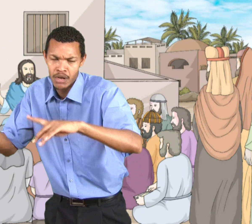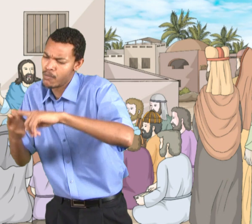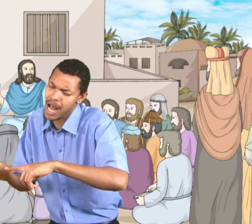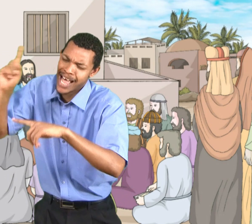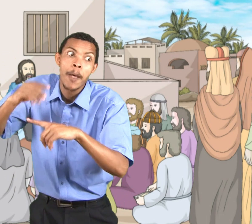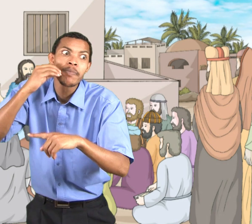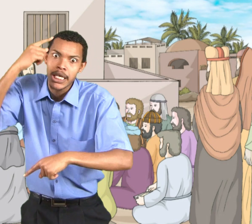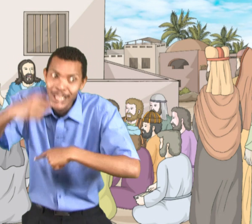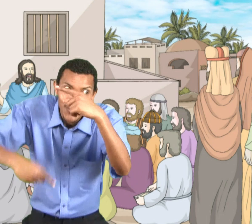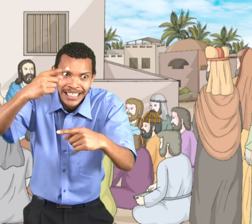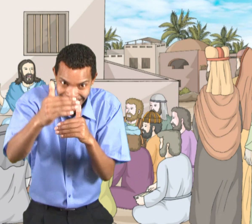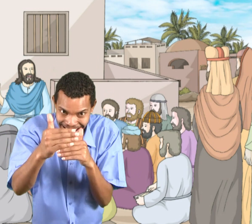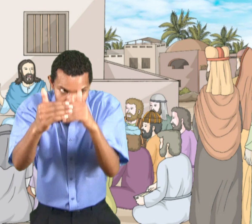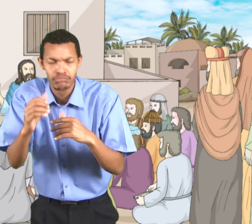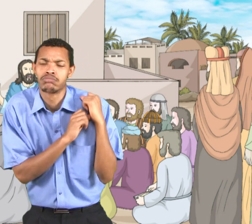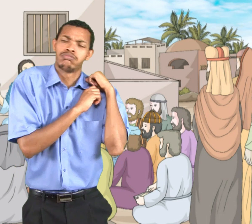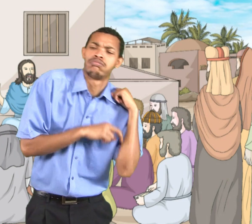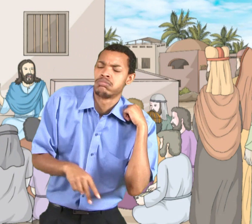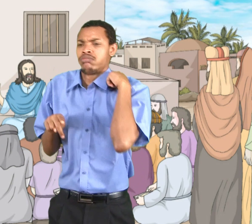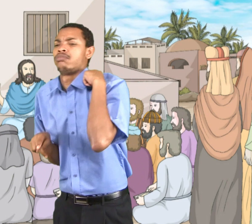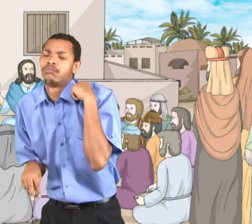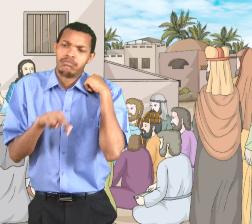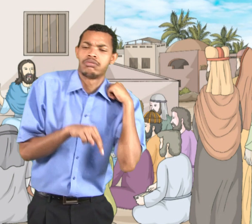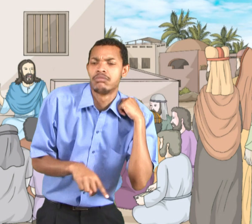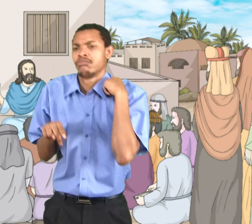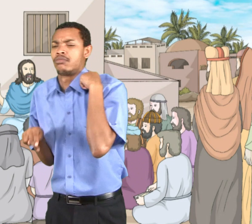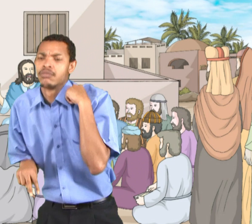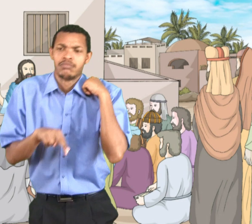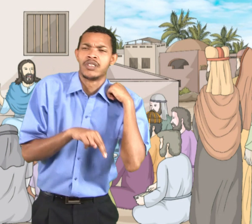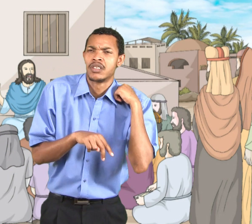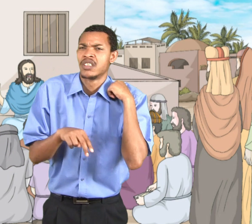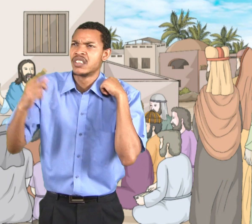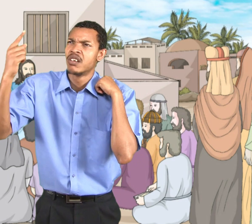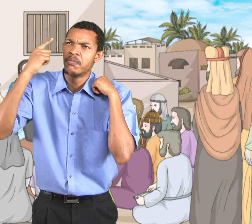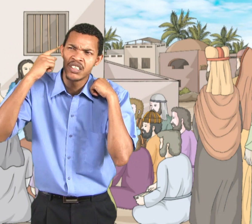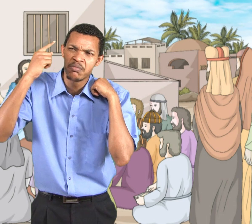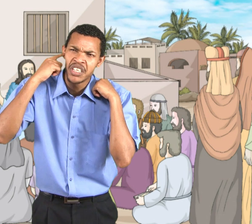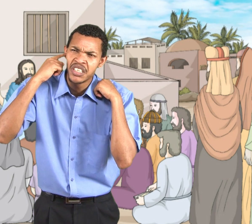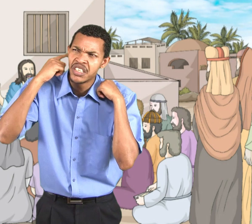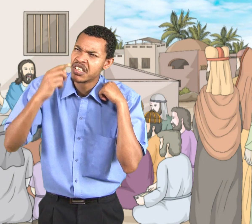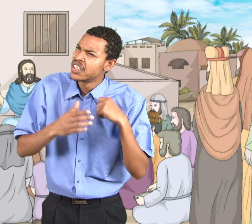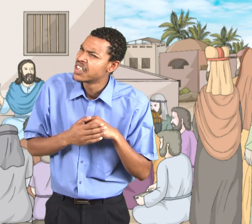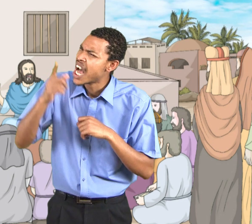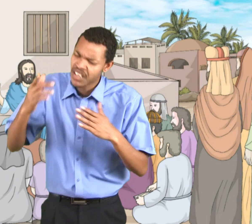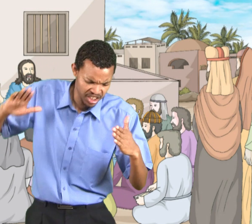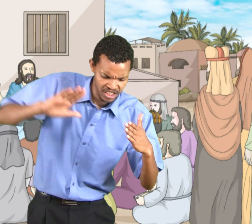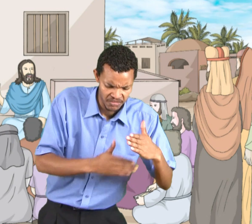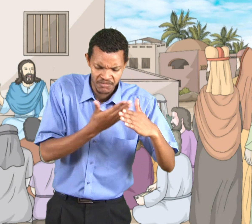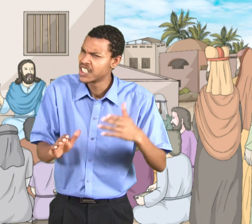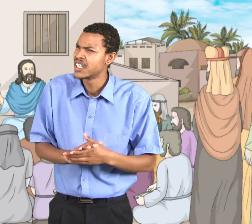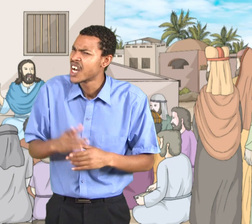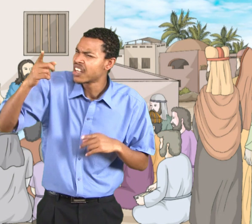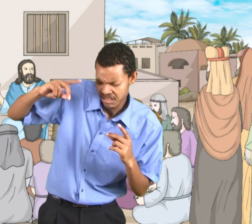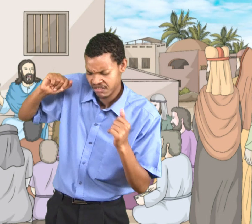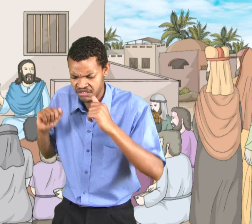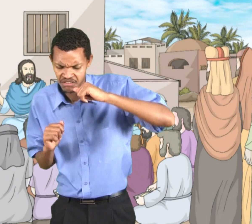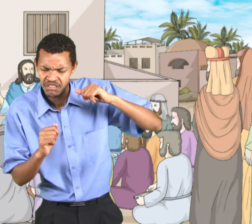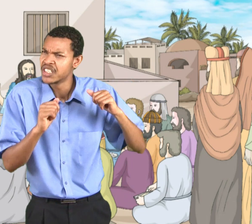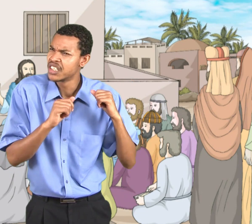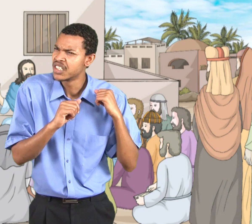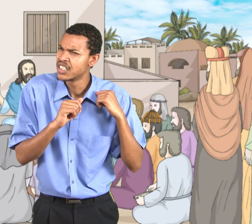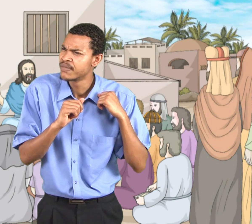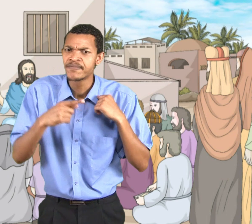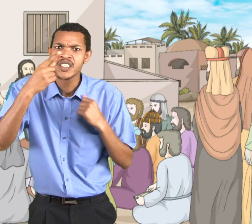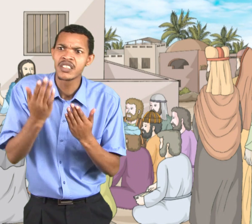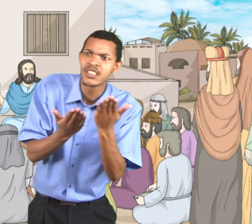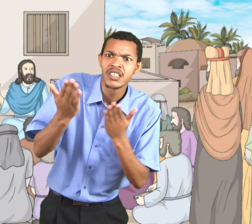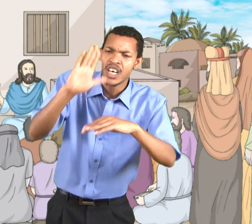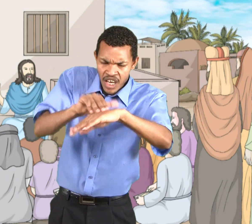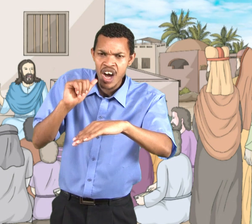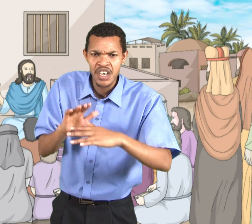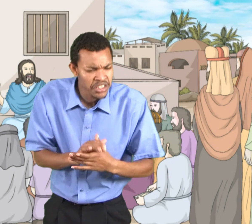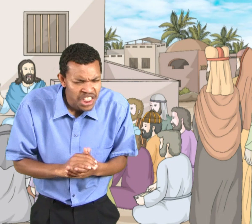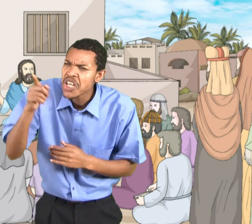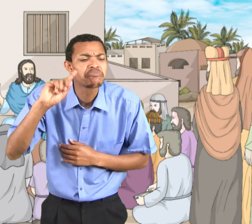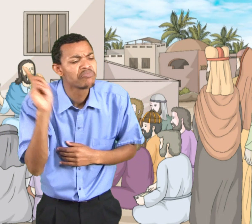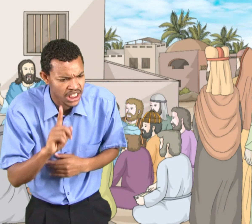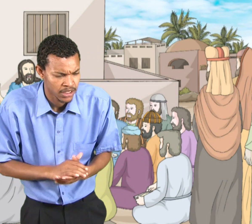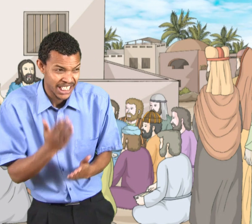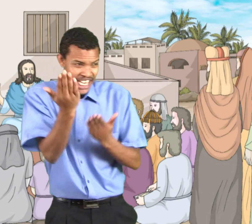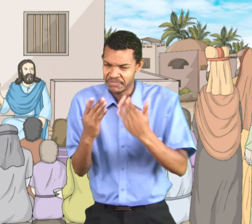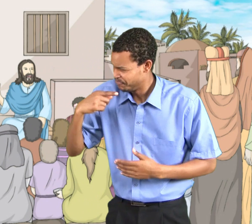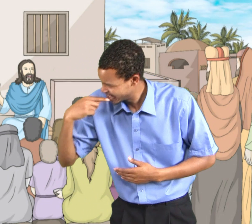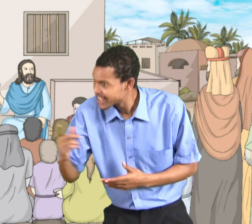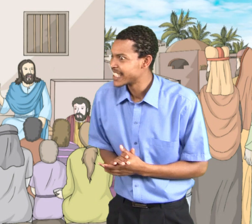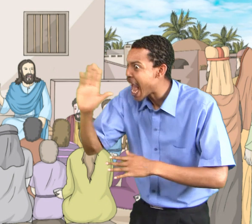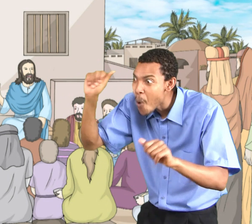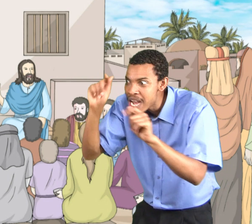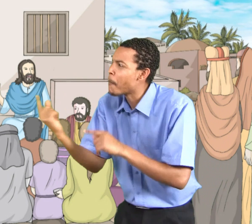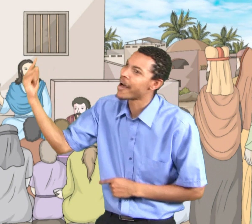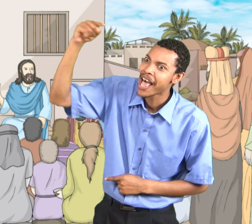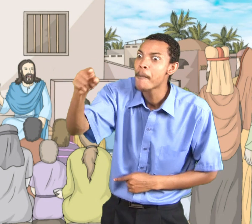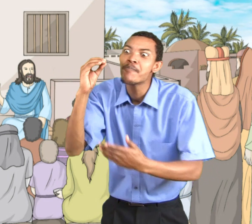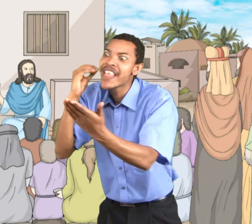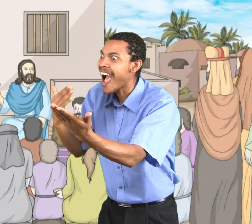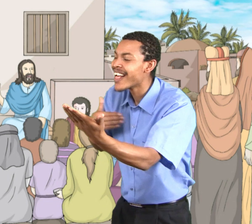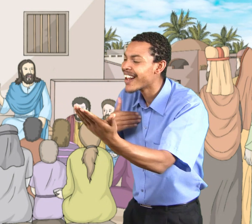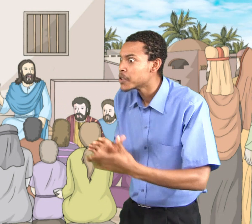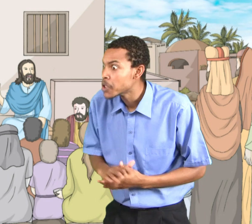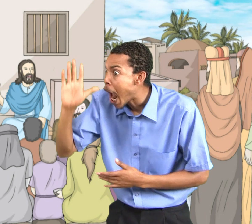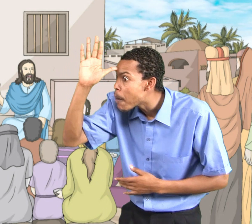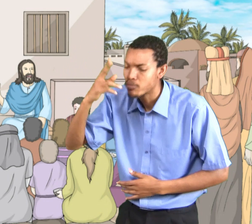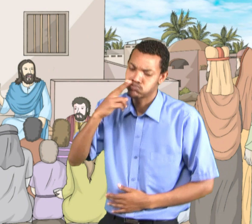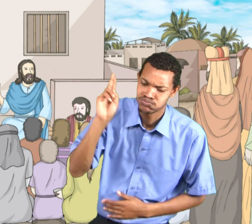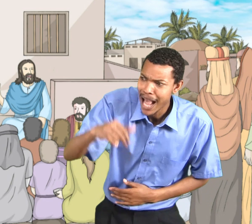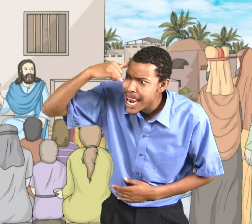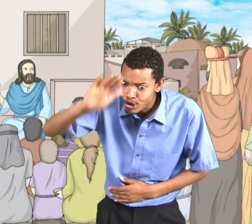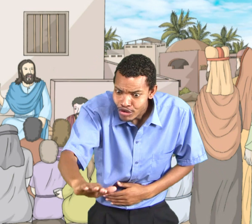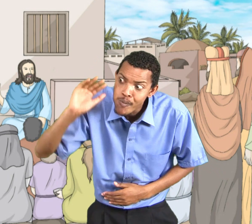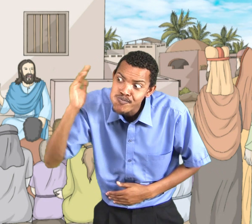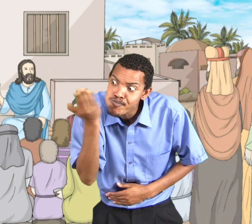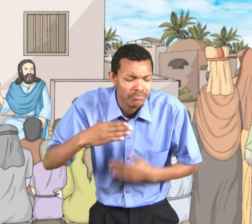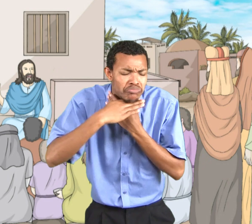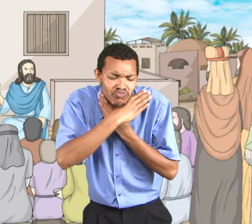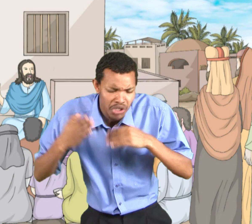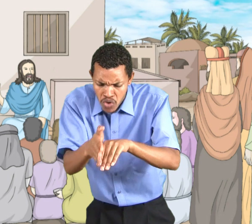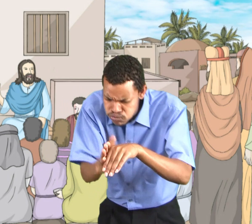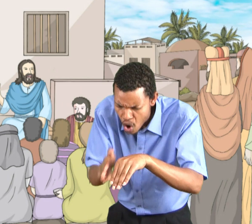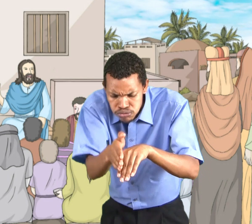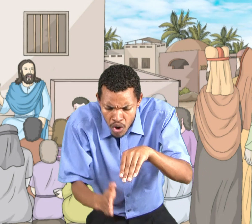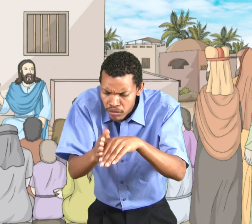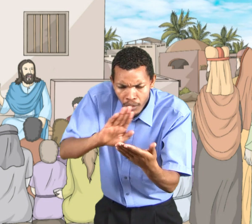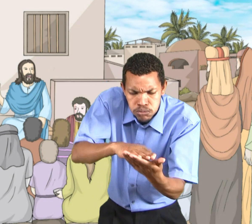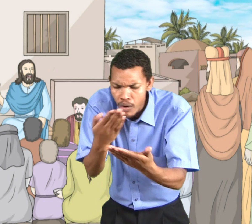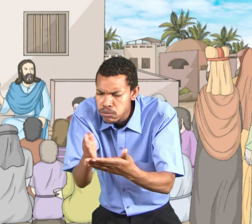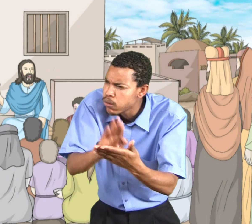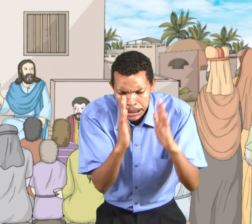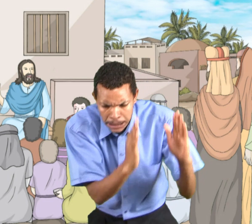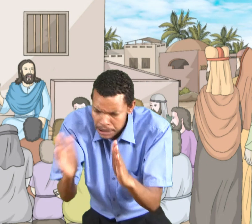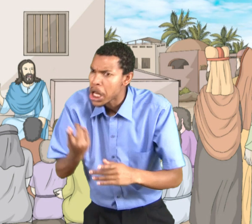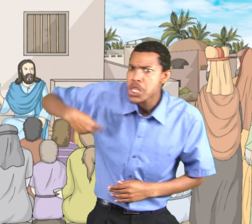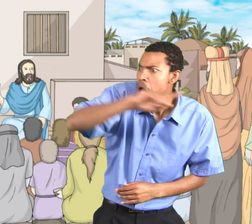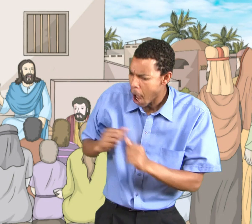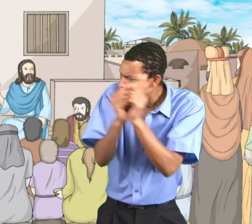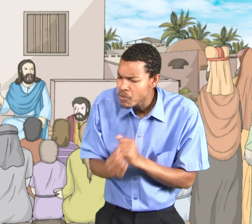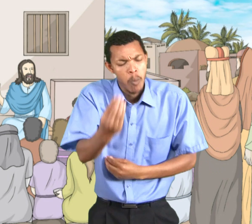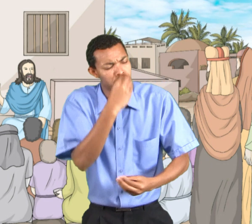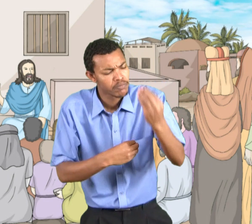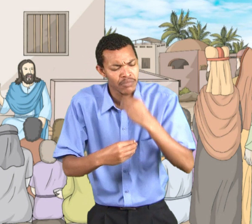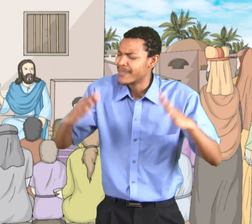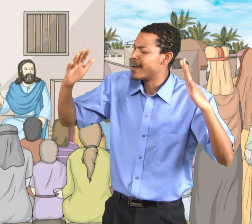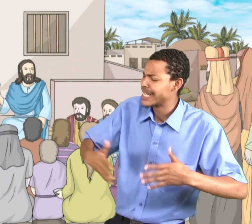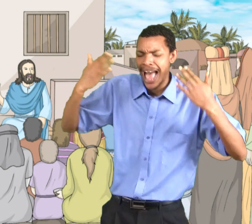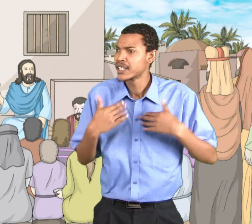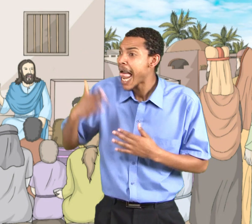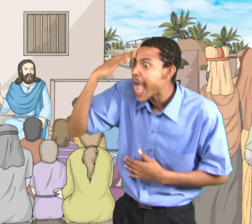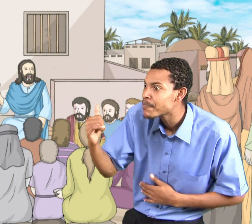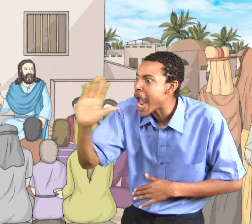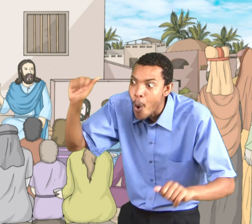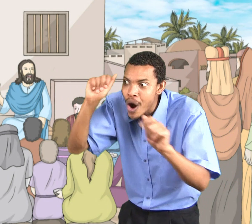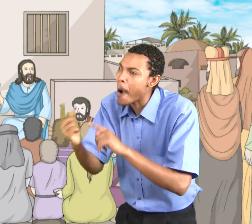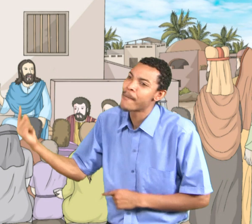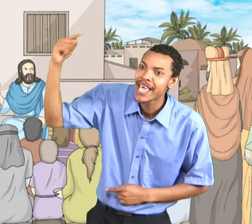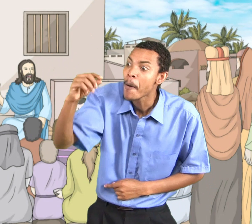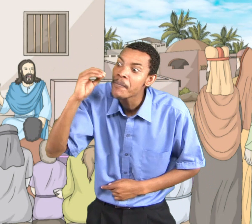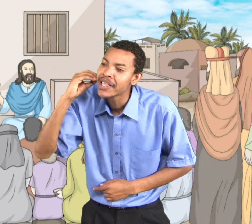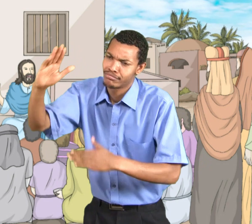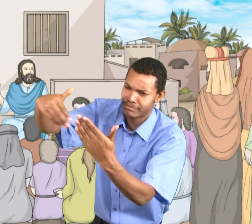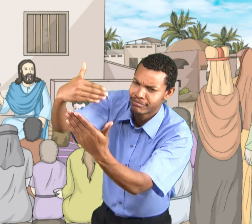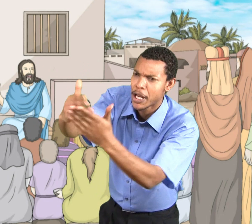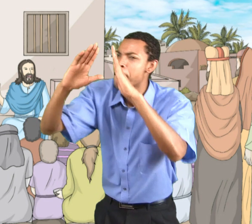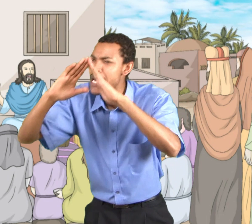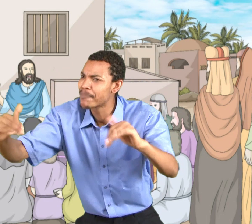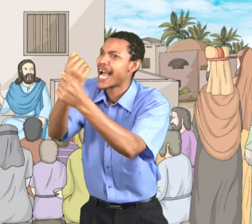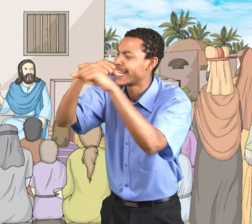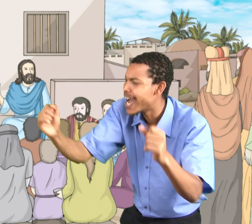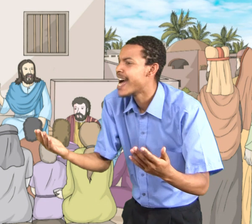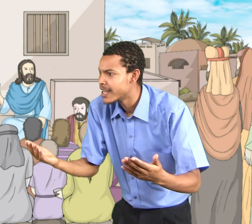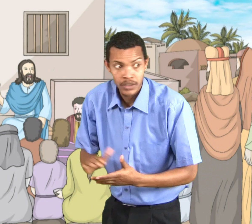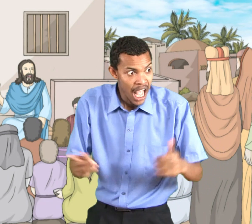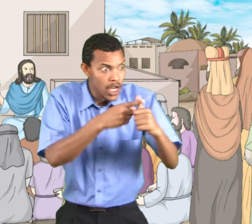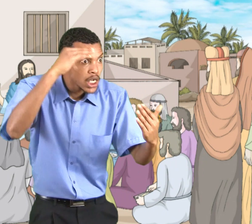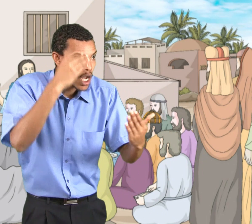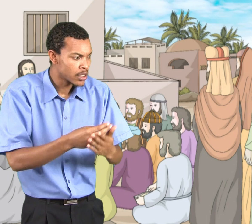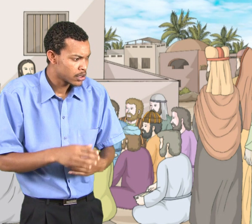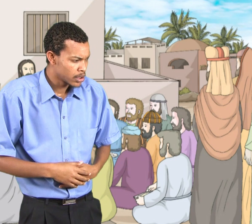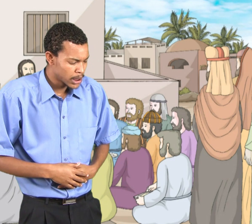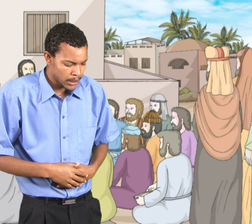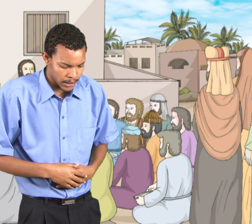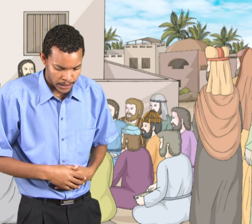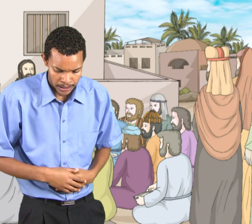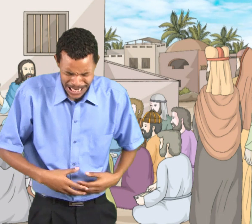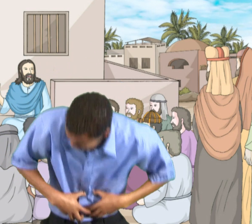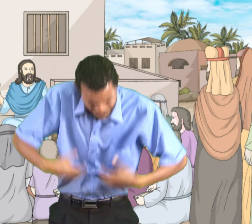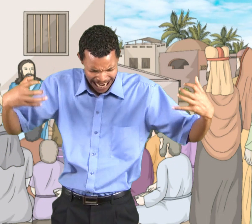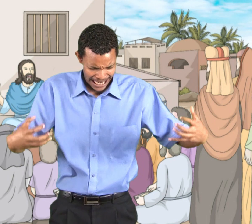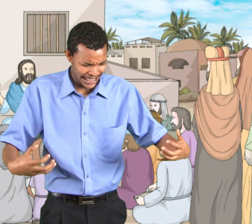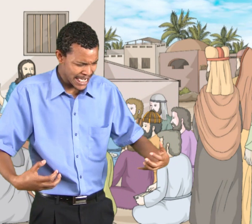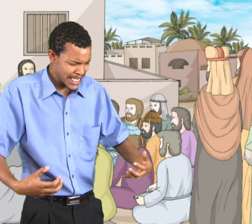So they began to celebrate. Meanwhile the older son was in the field, and as he approached the house, he heard music and dancing. So he called one of the servants and asked what was going on.